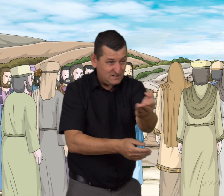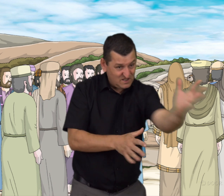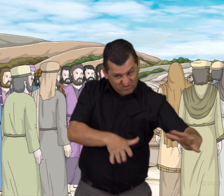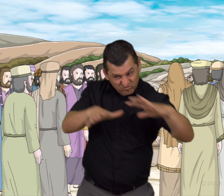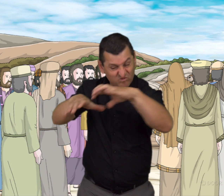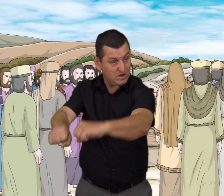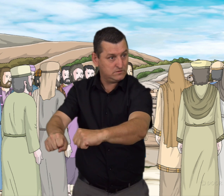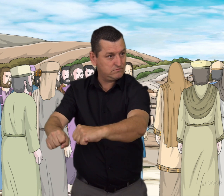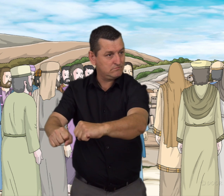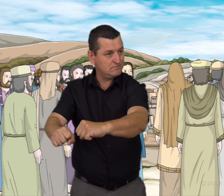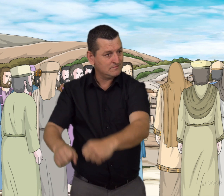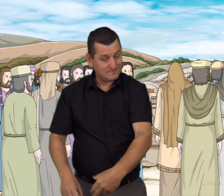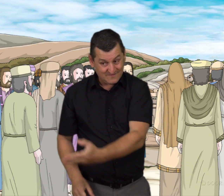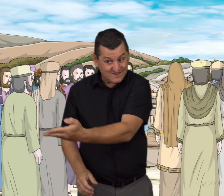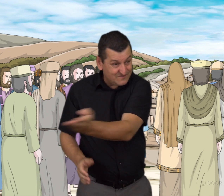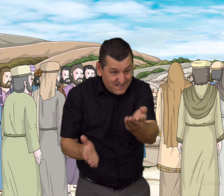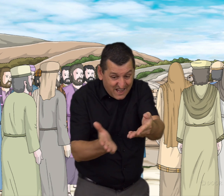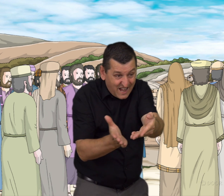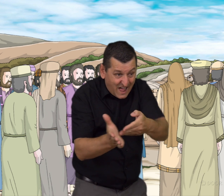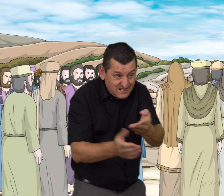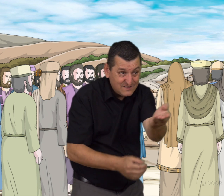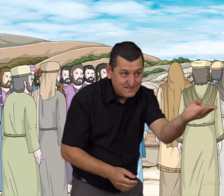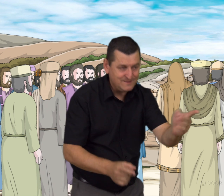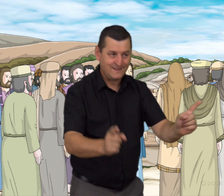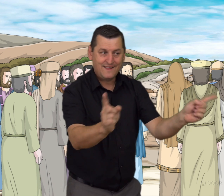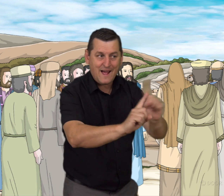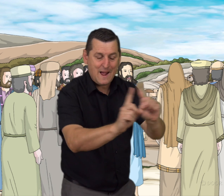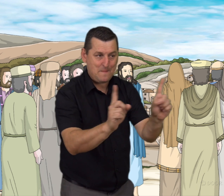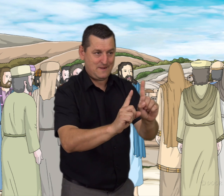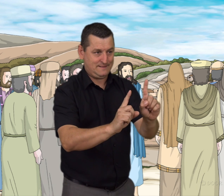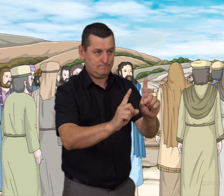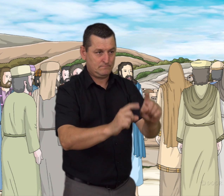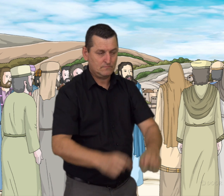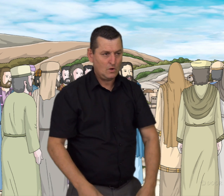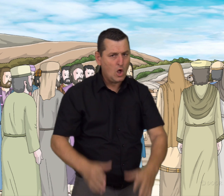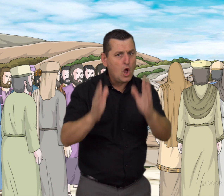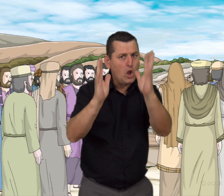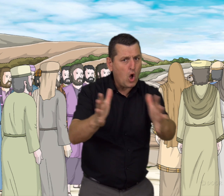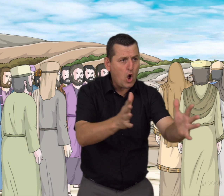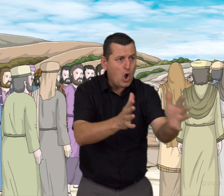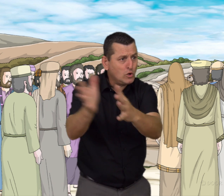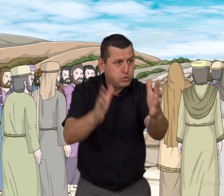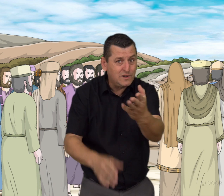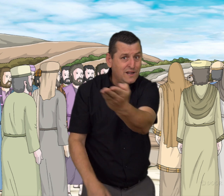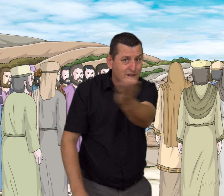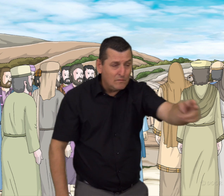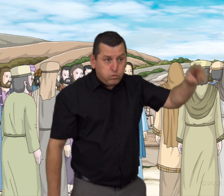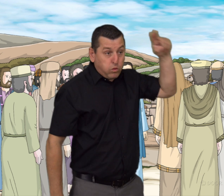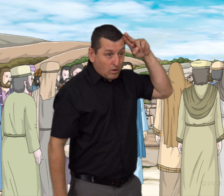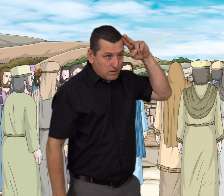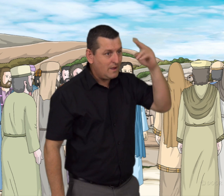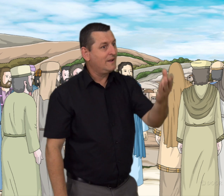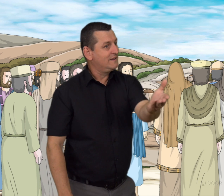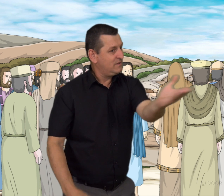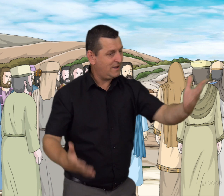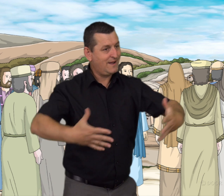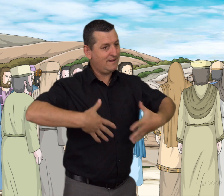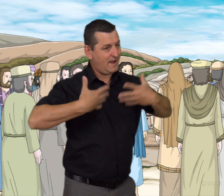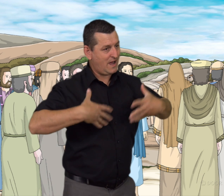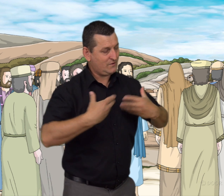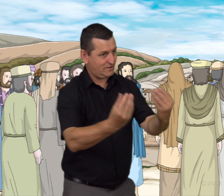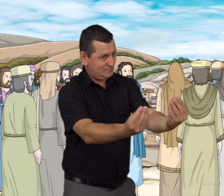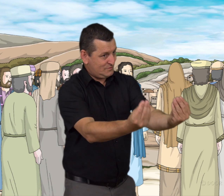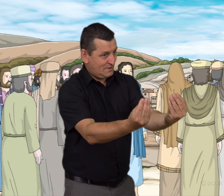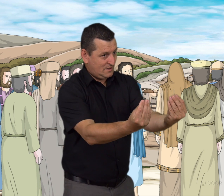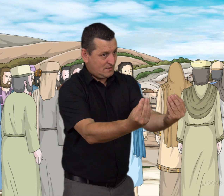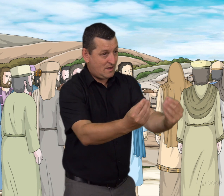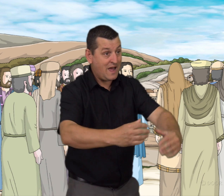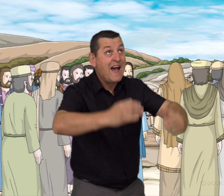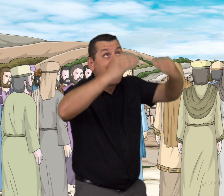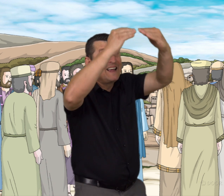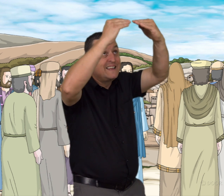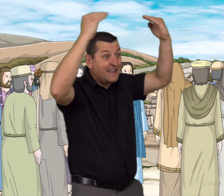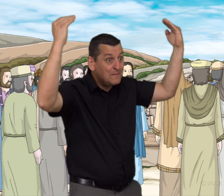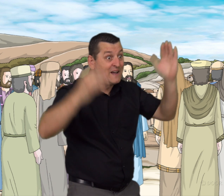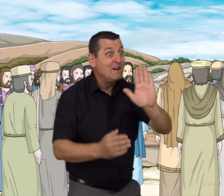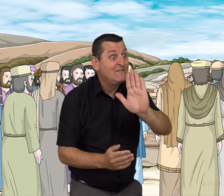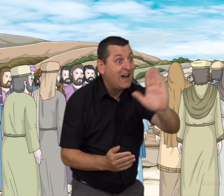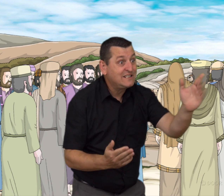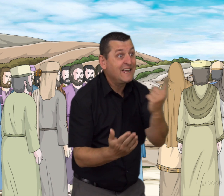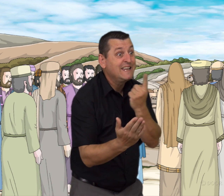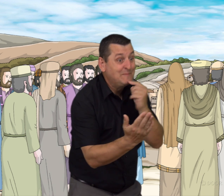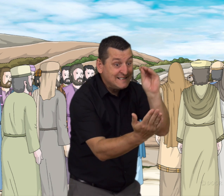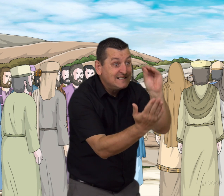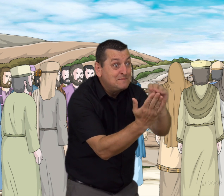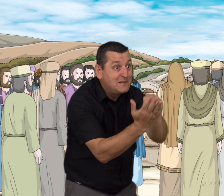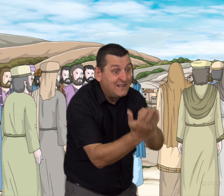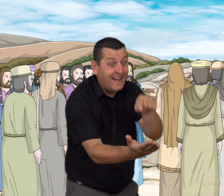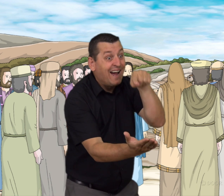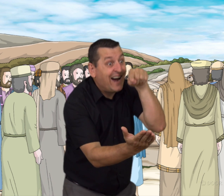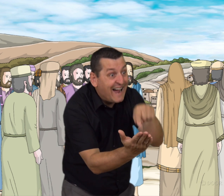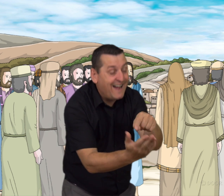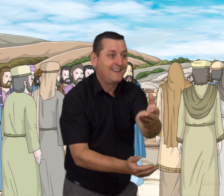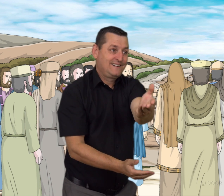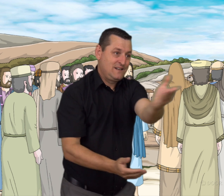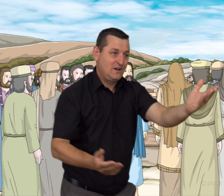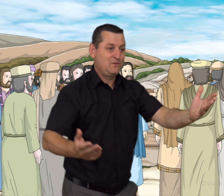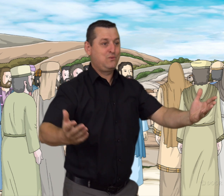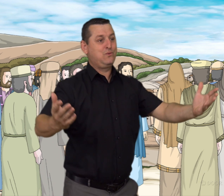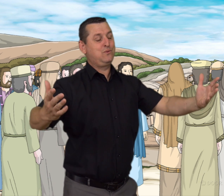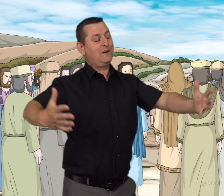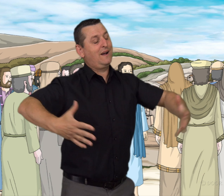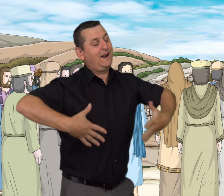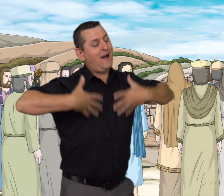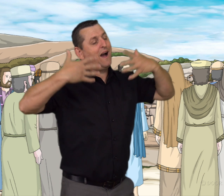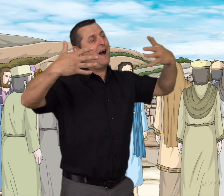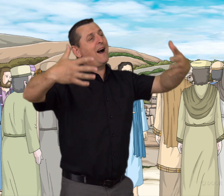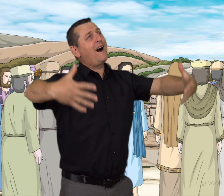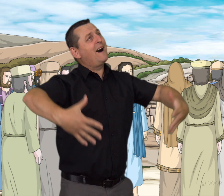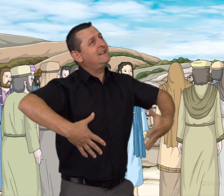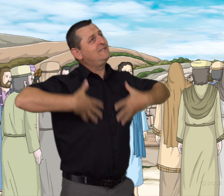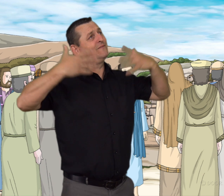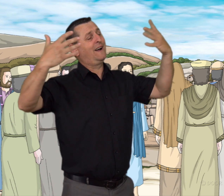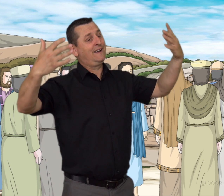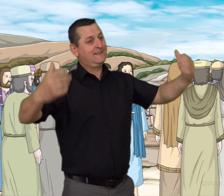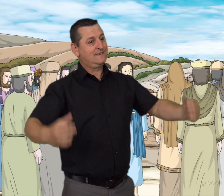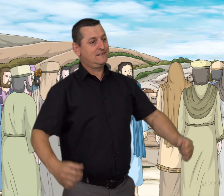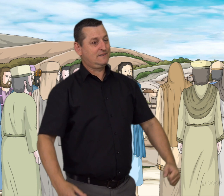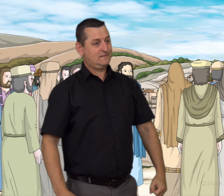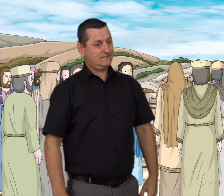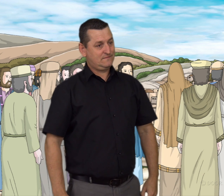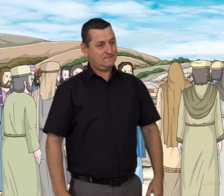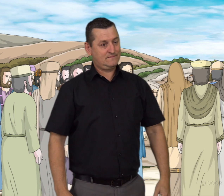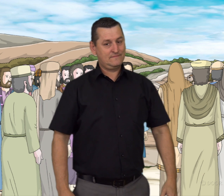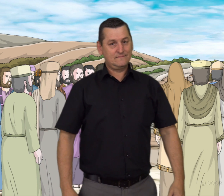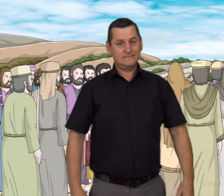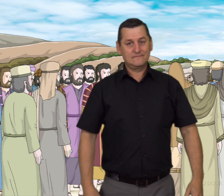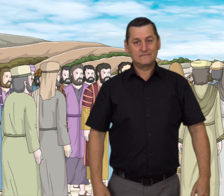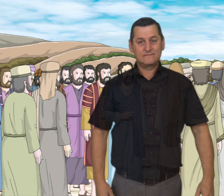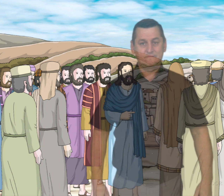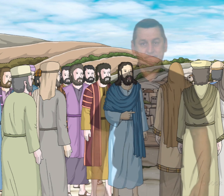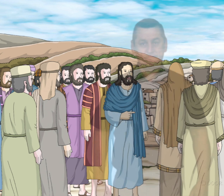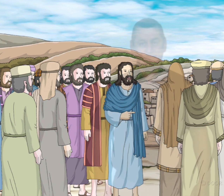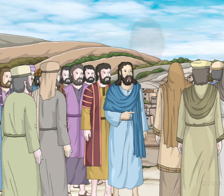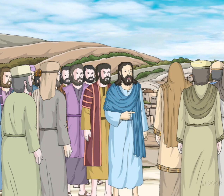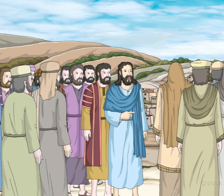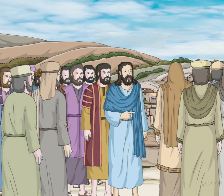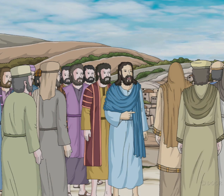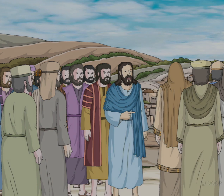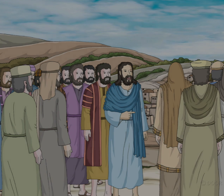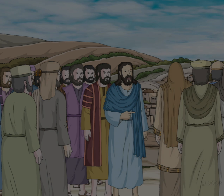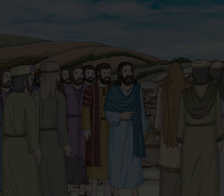Nevertheless, do not rejoice that the spirits submit to you, but rejoice that your names are written in heaven.”